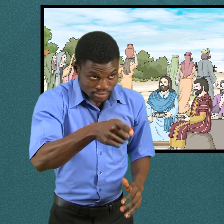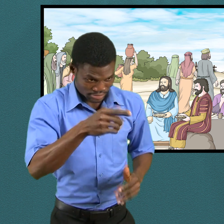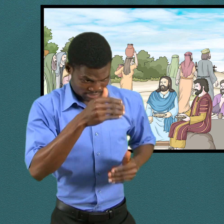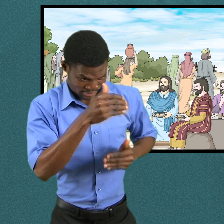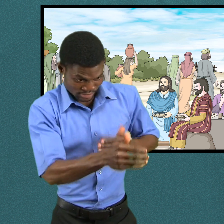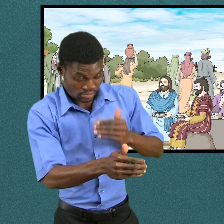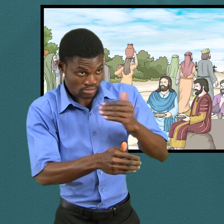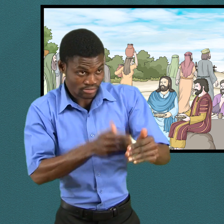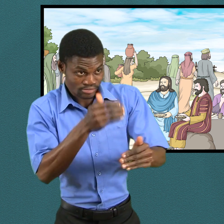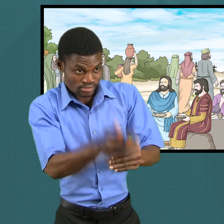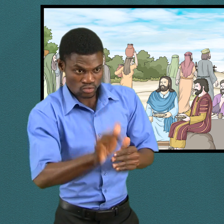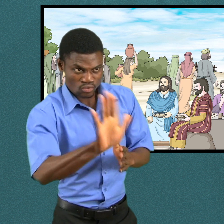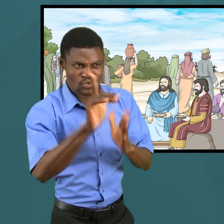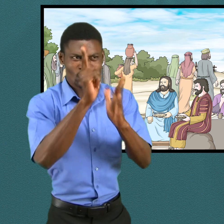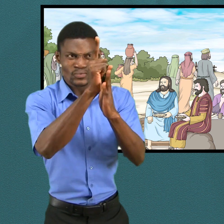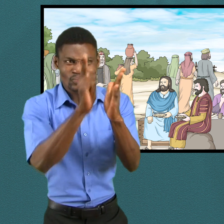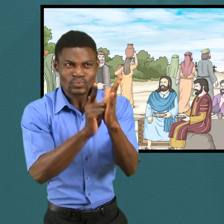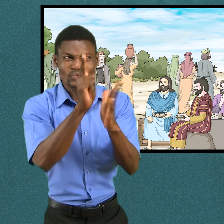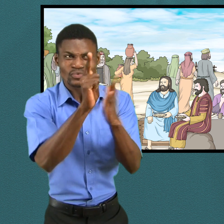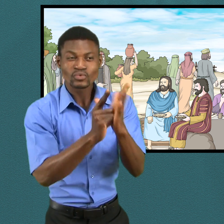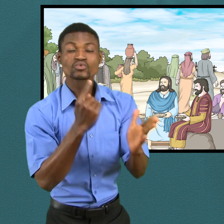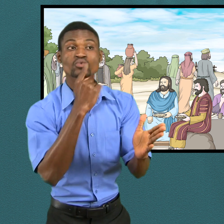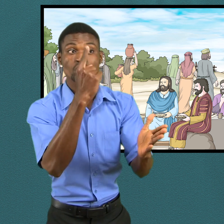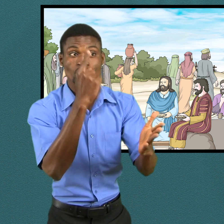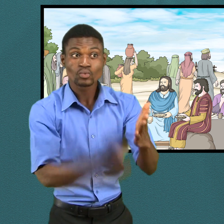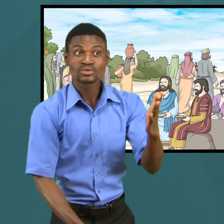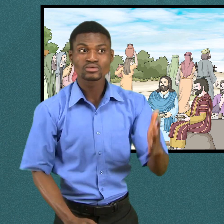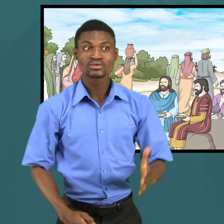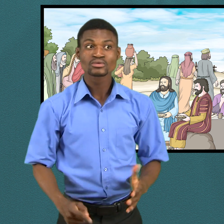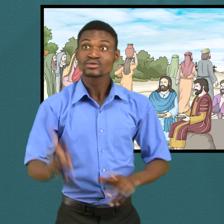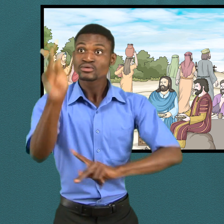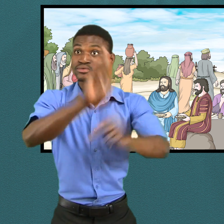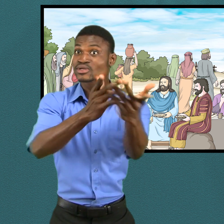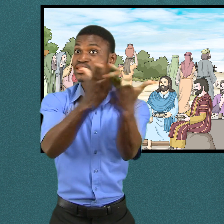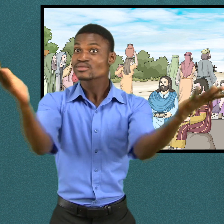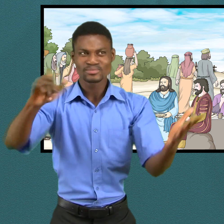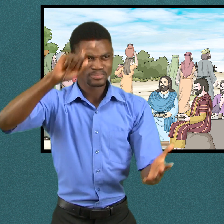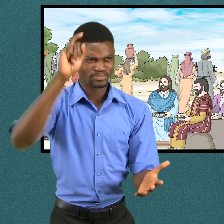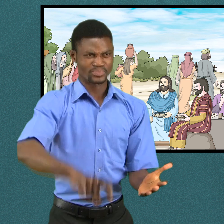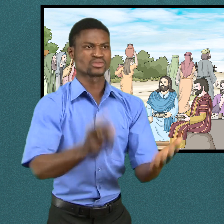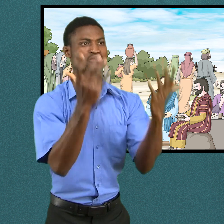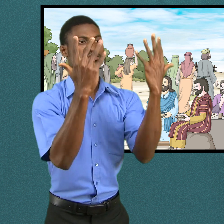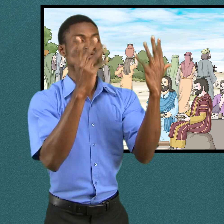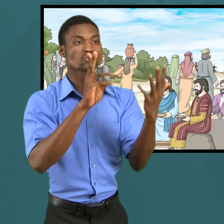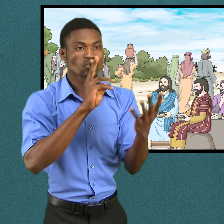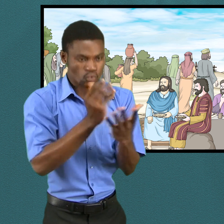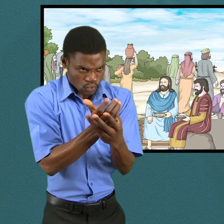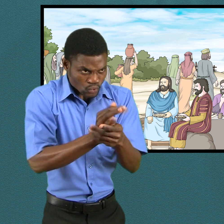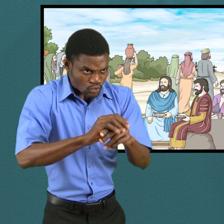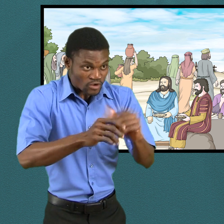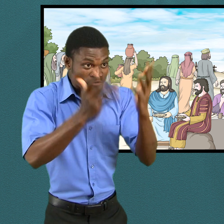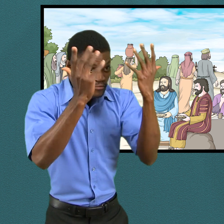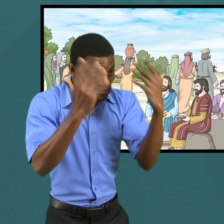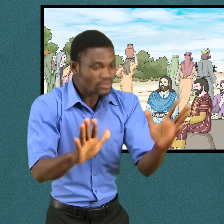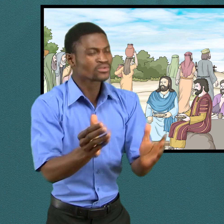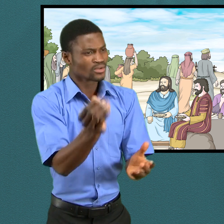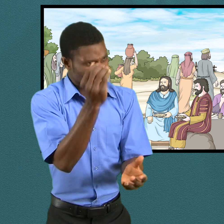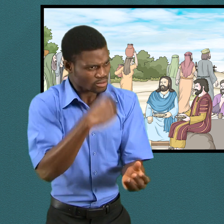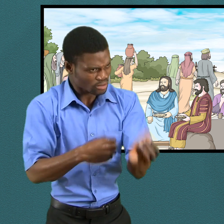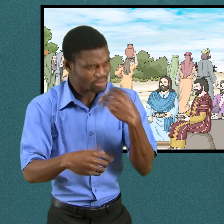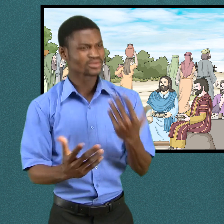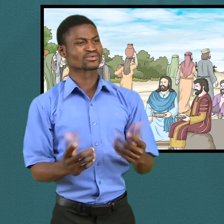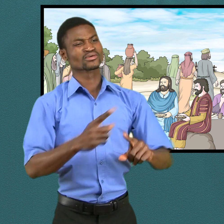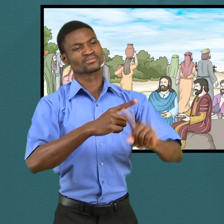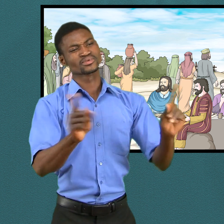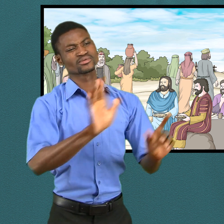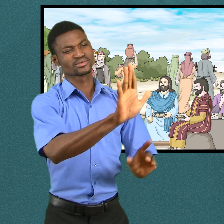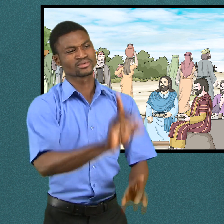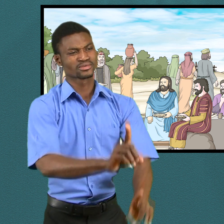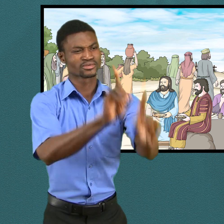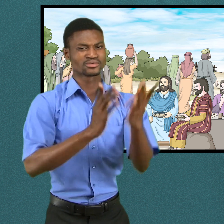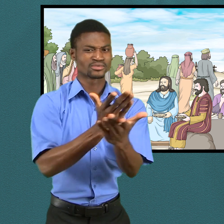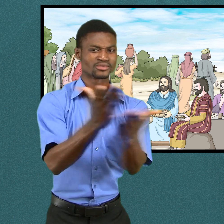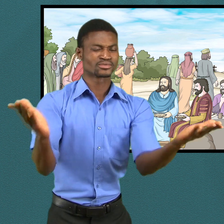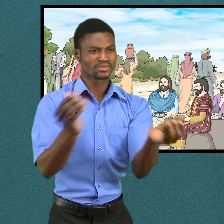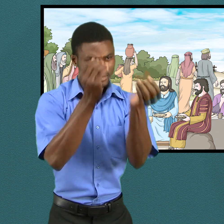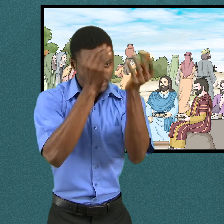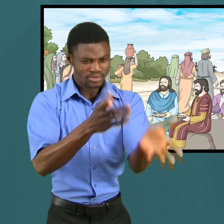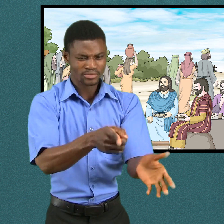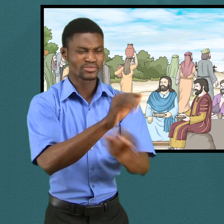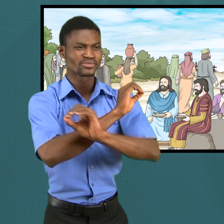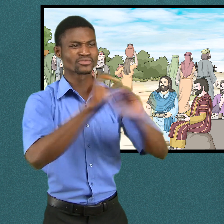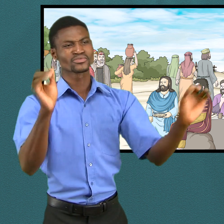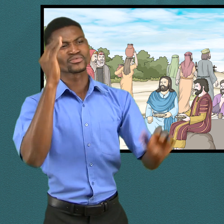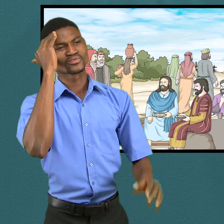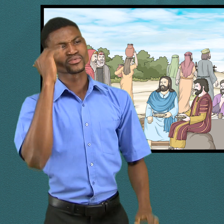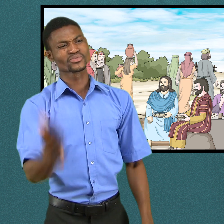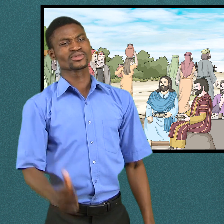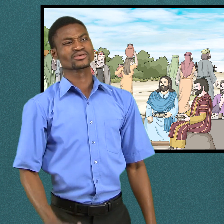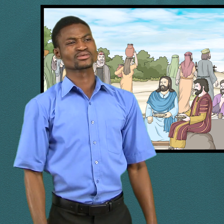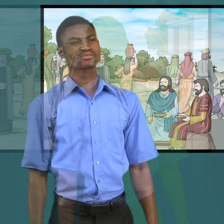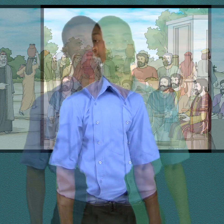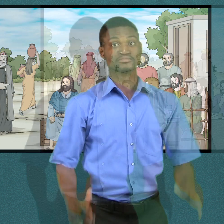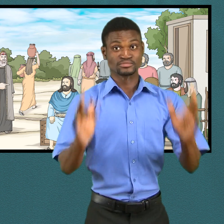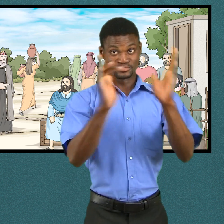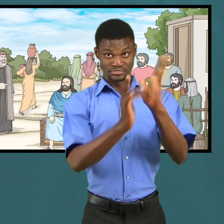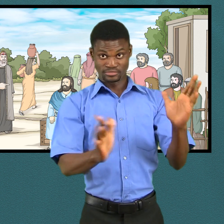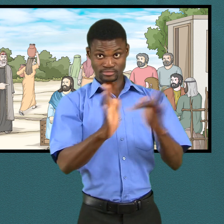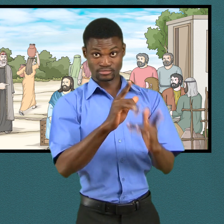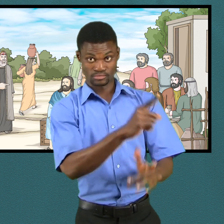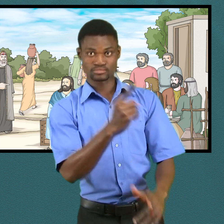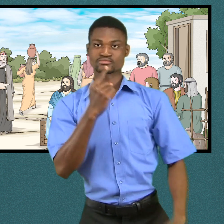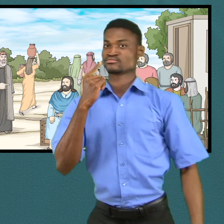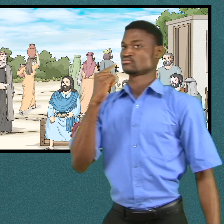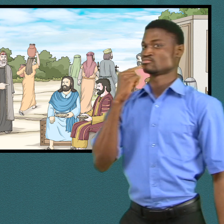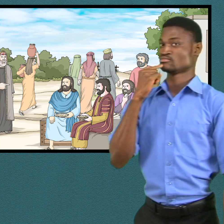They do not wash their hands before they eat.”